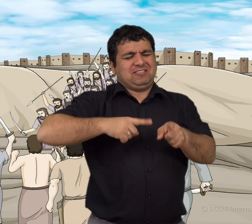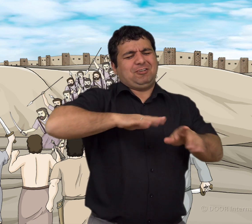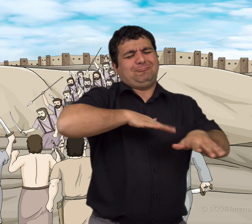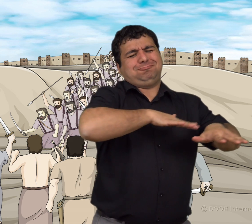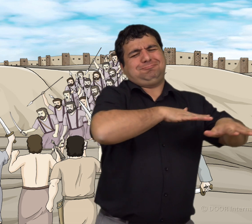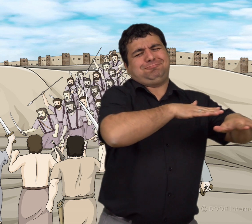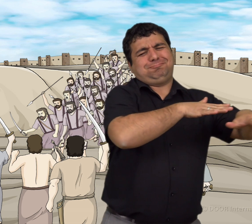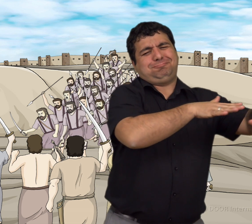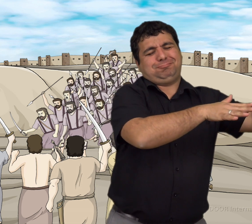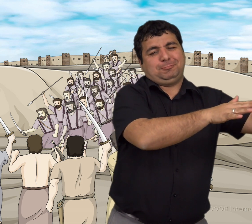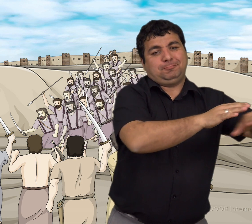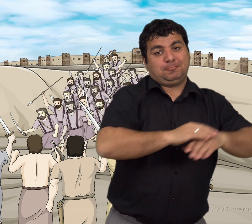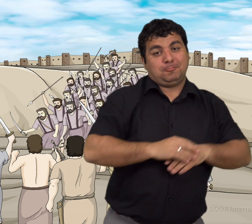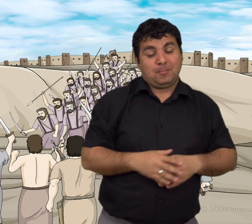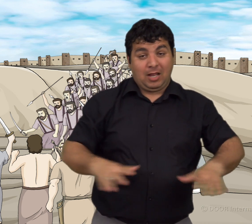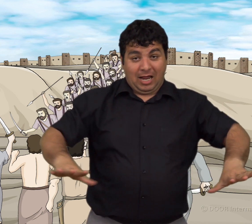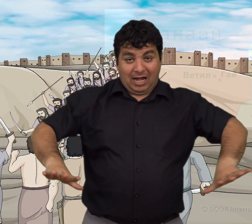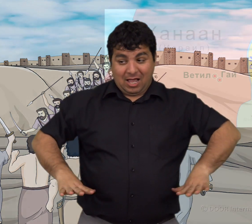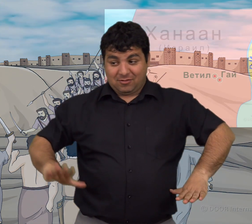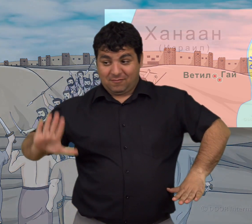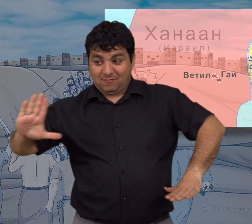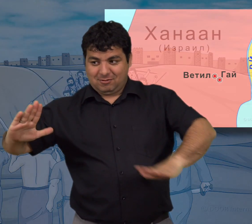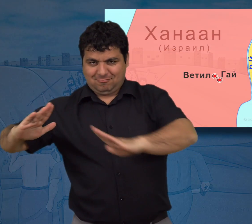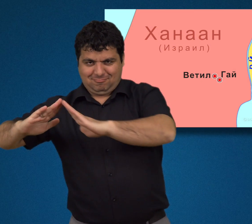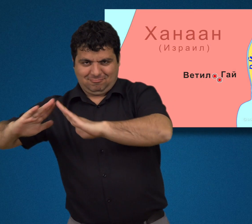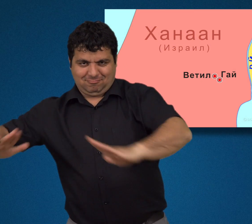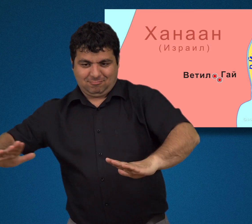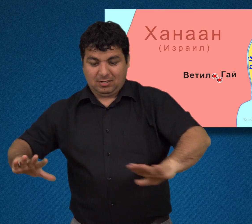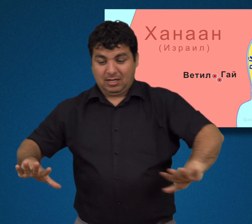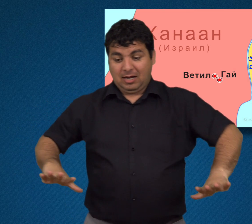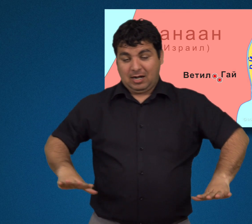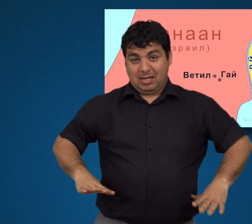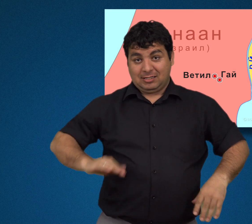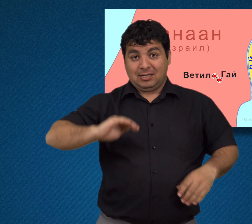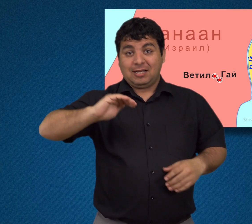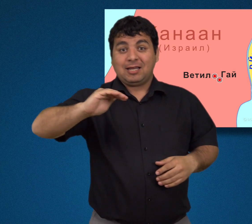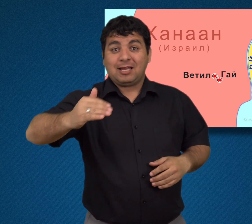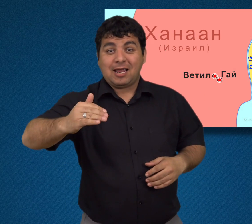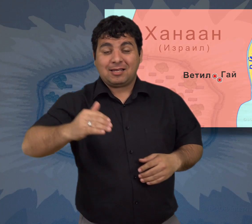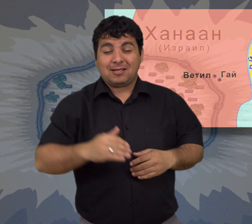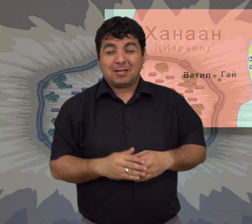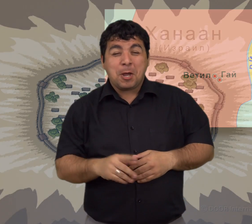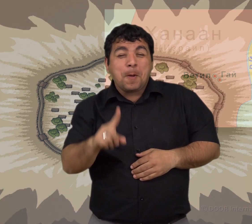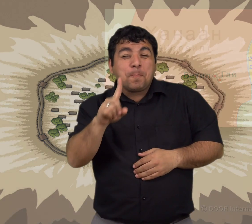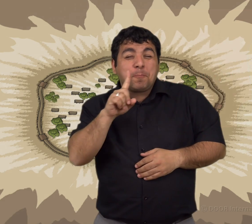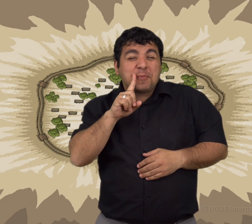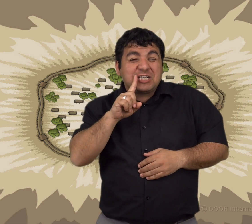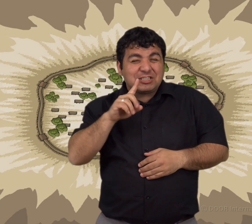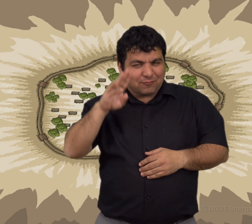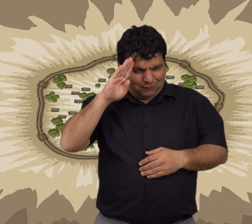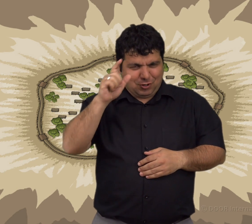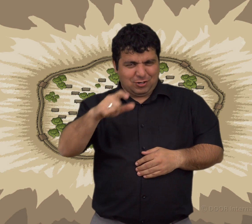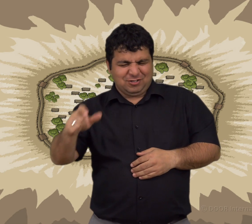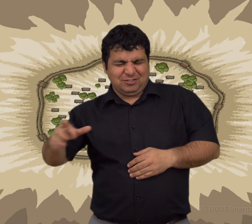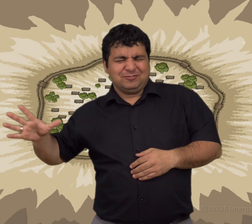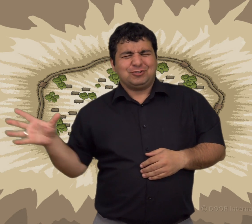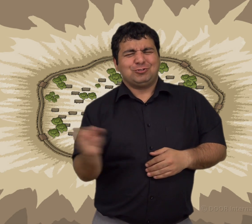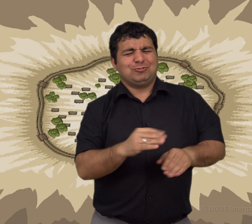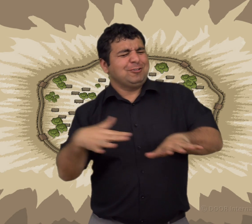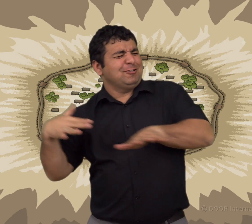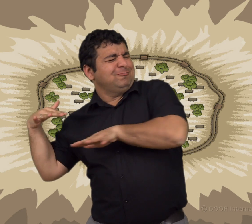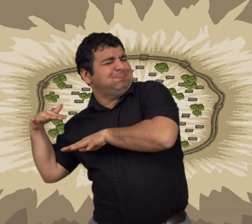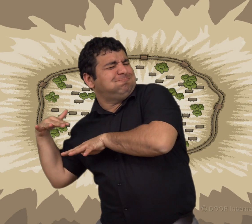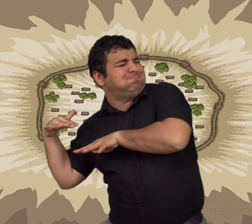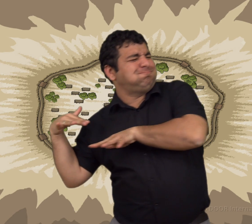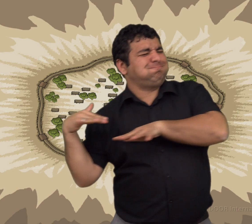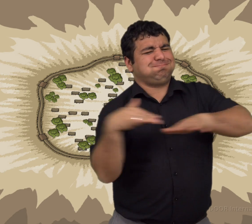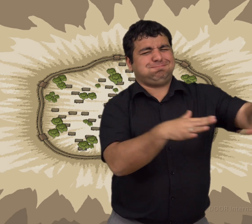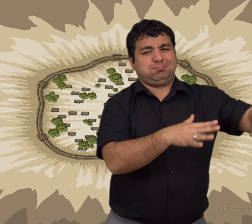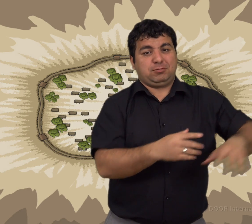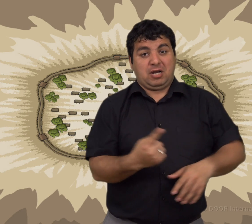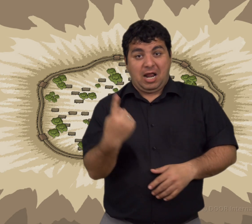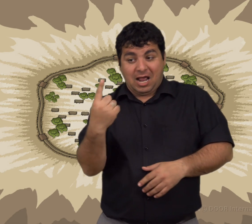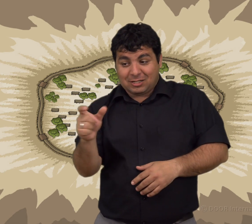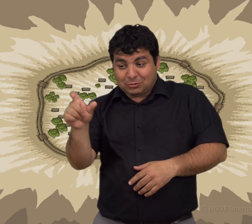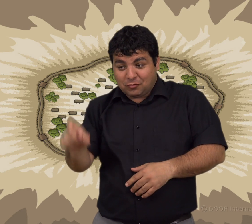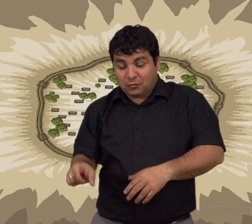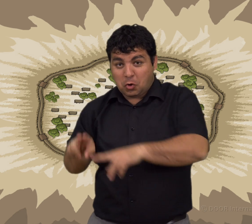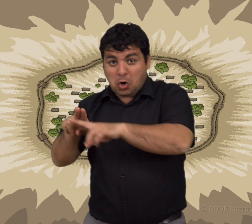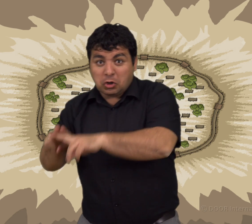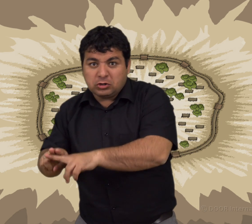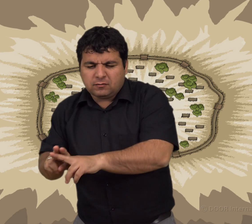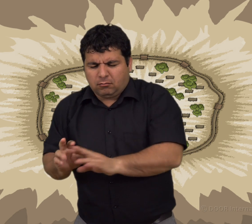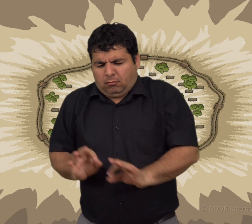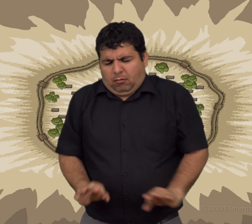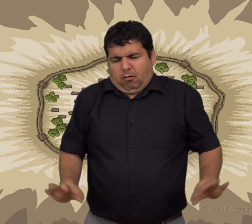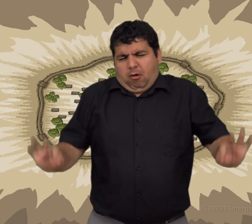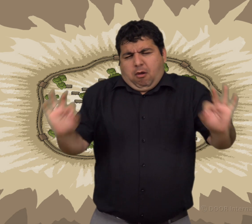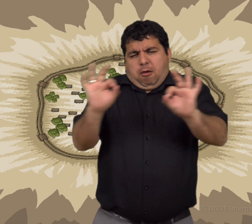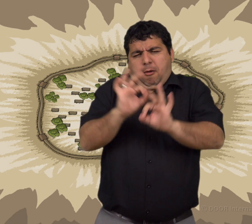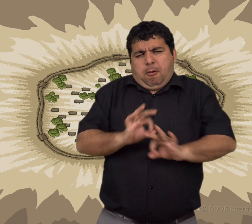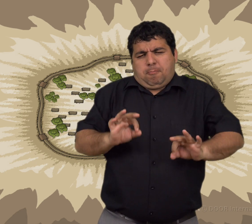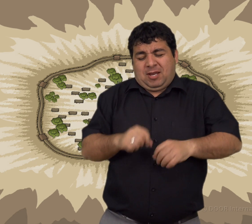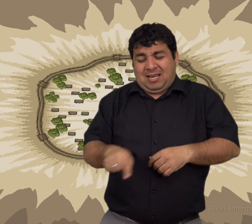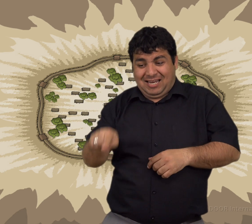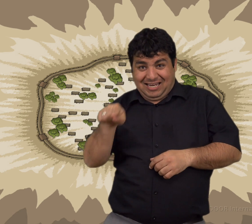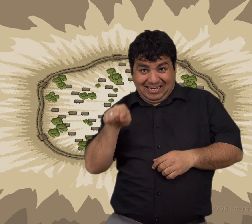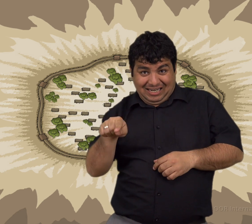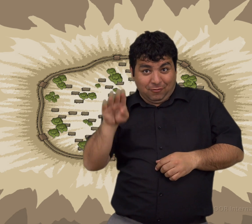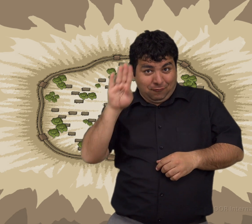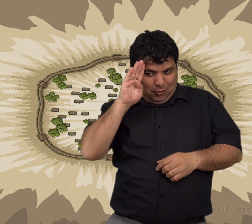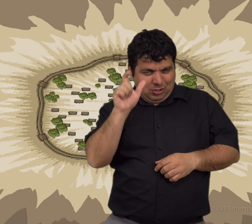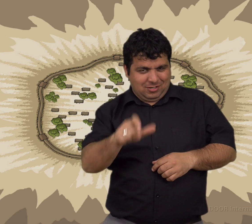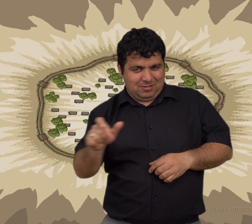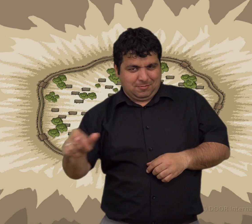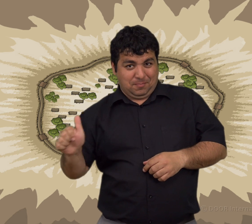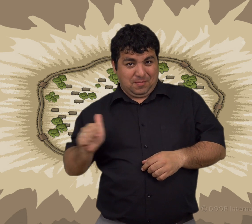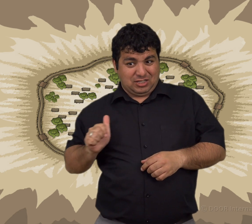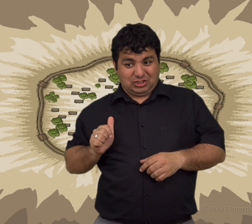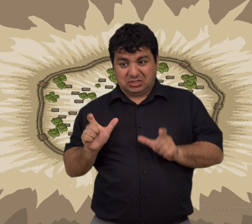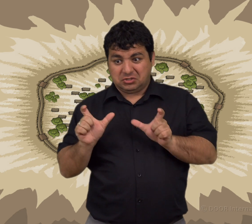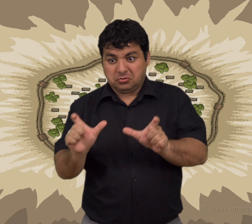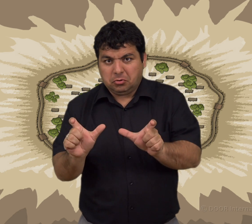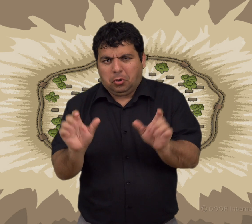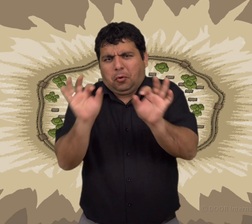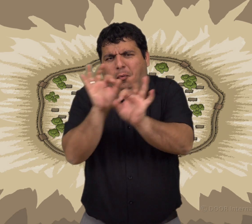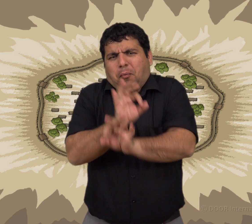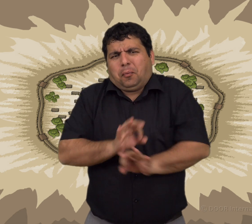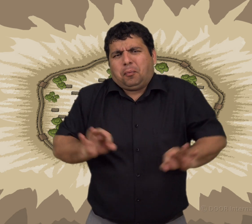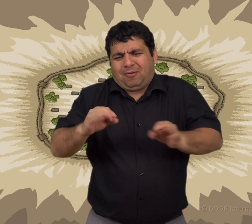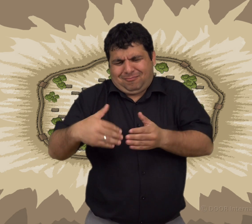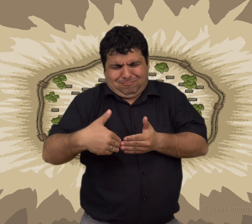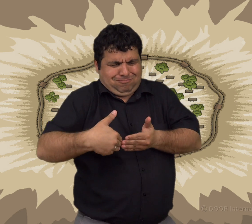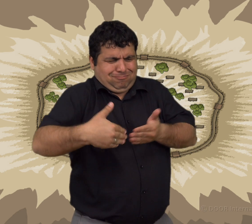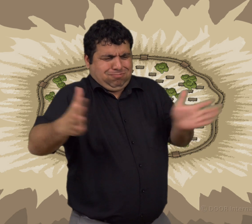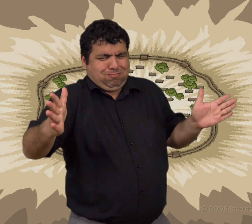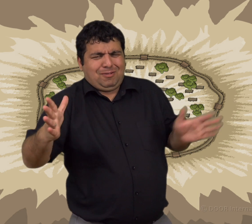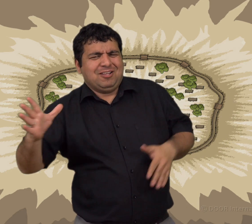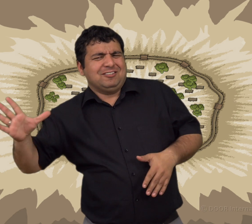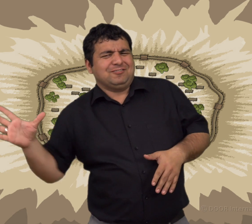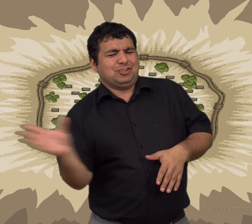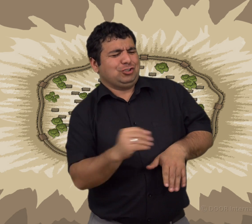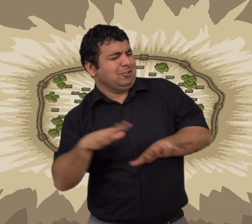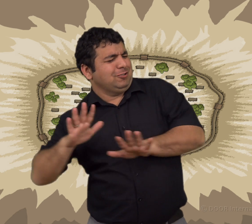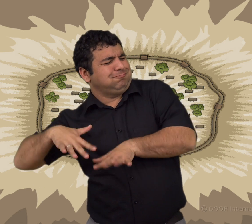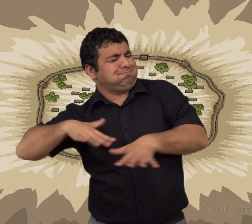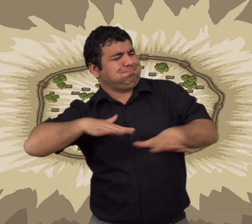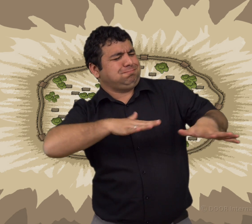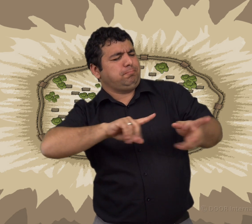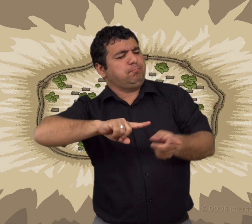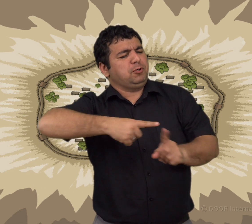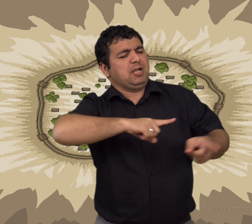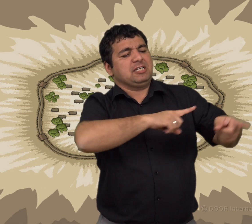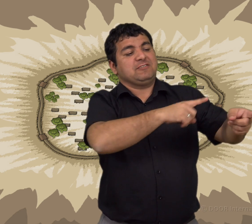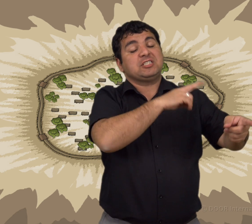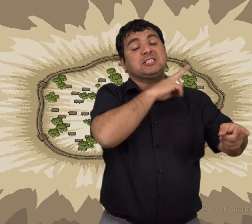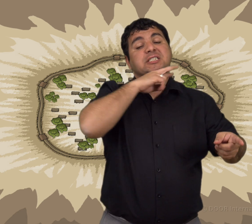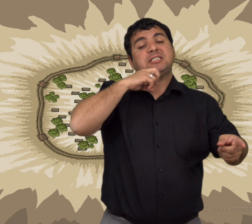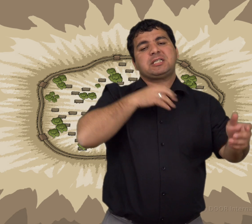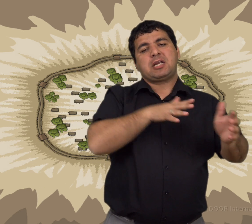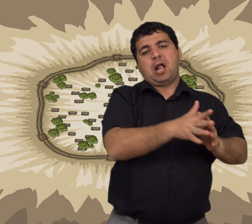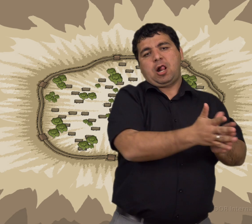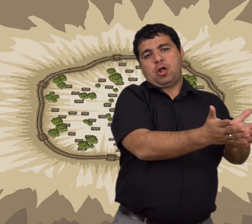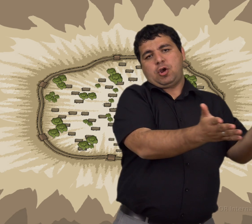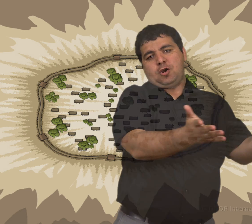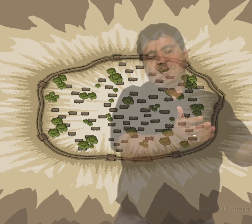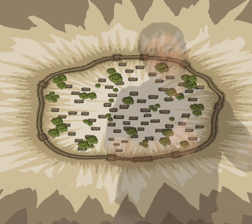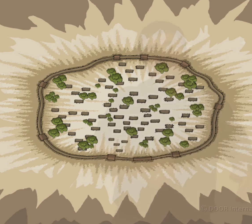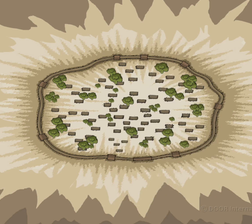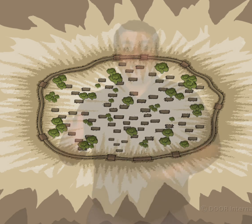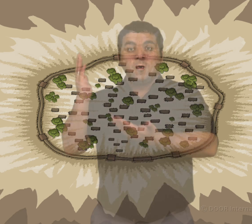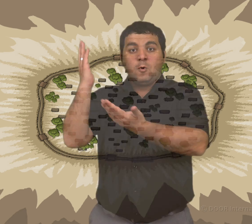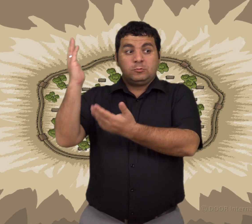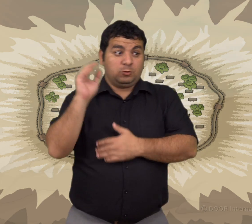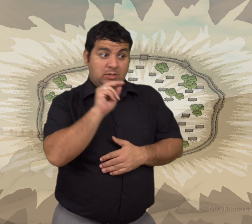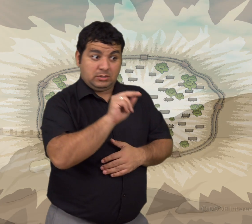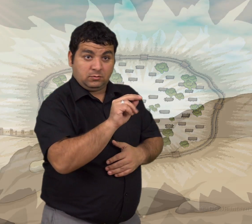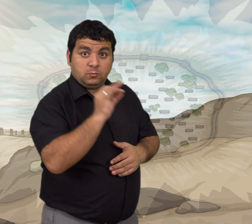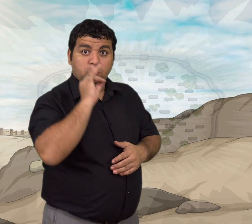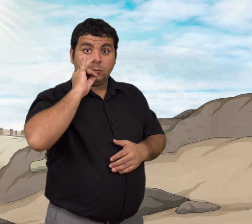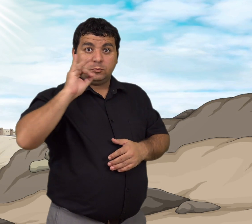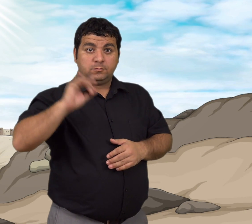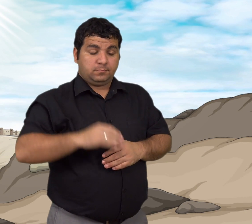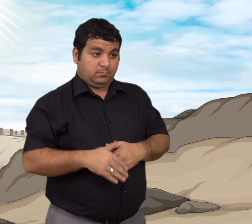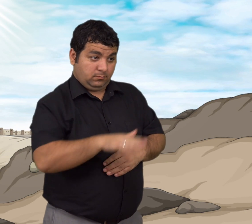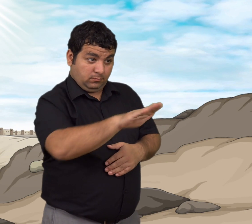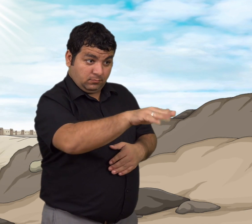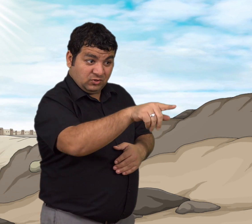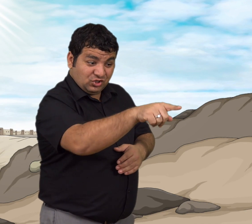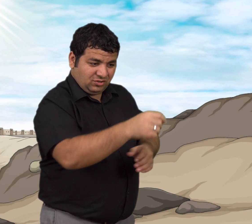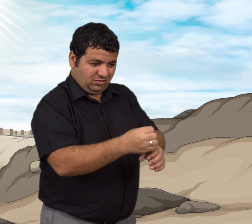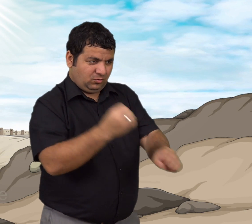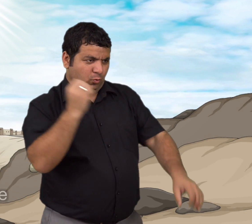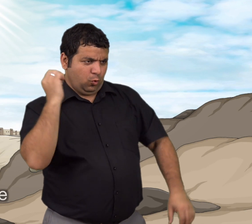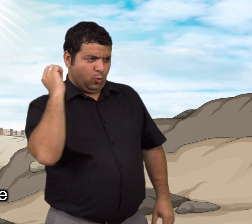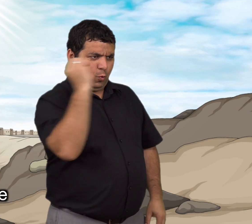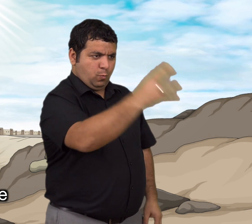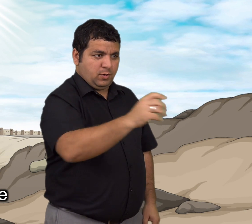Not a man was left in Ai or Bethel who did not go out after Israel, leaving the city wide open while they pursued Israel.